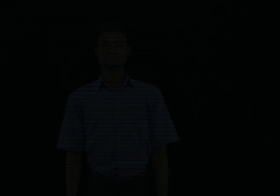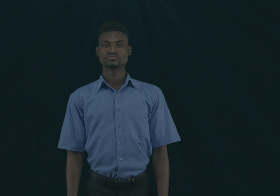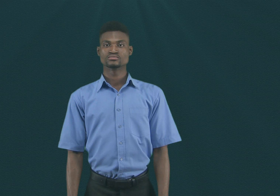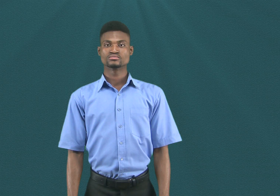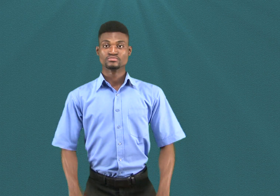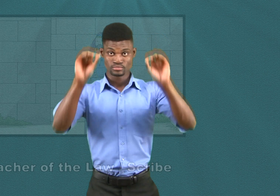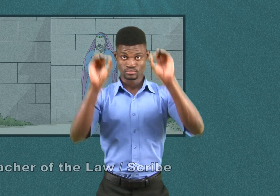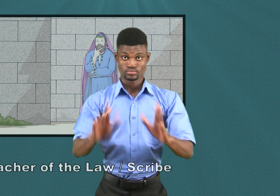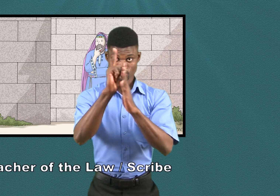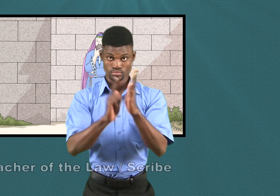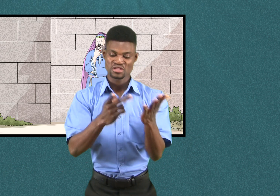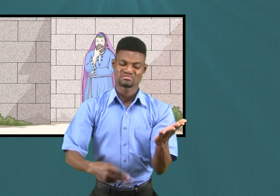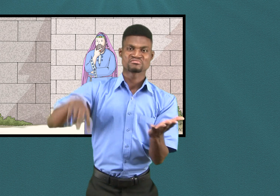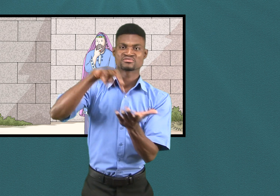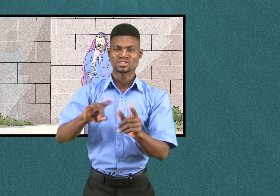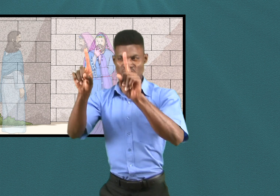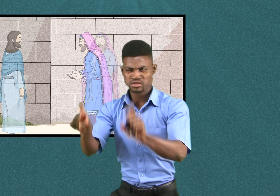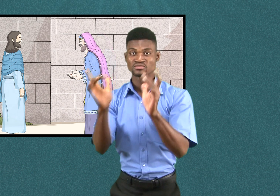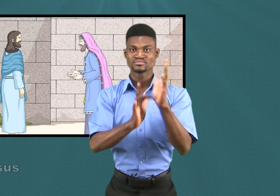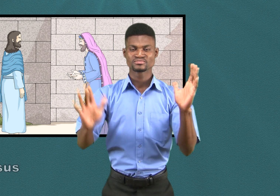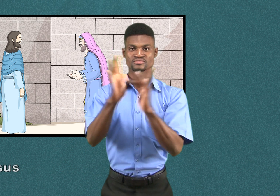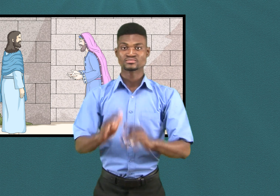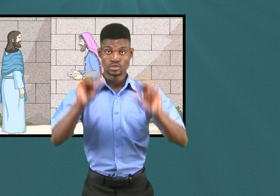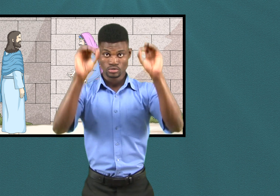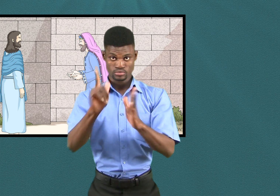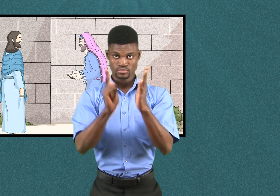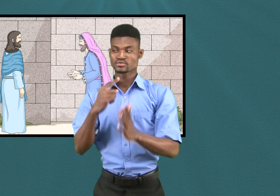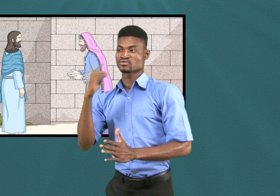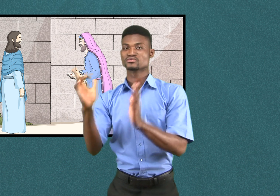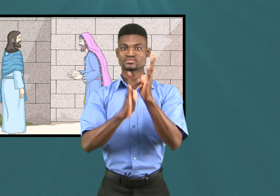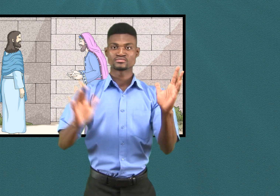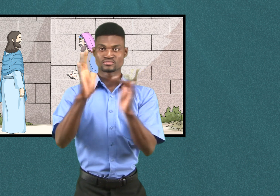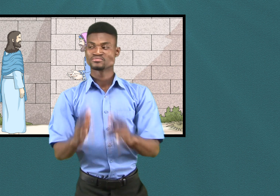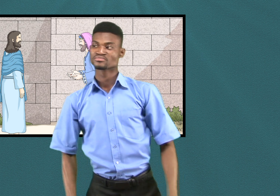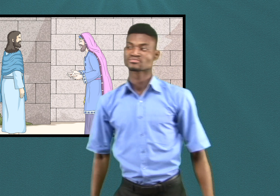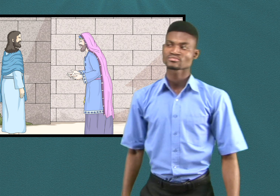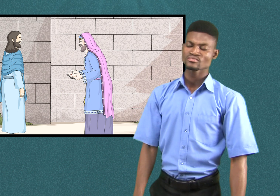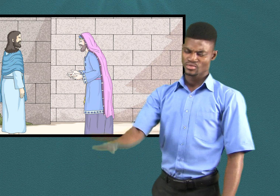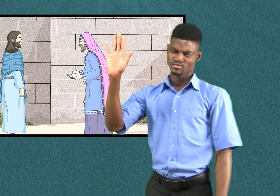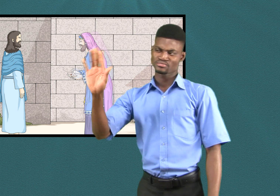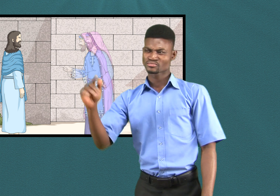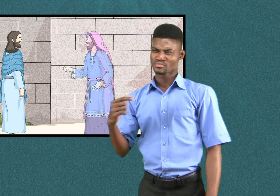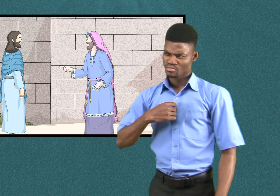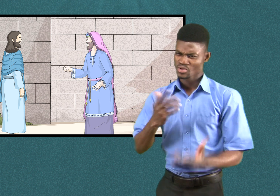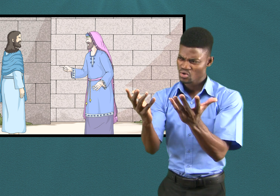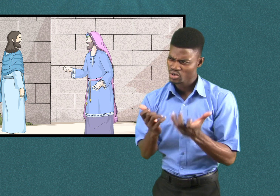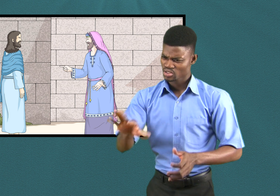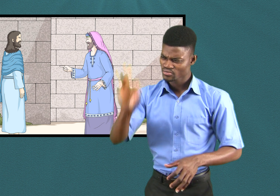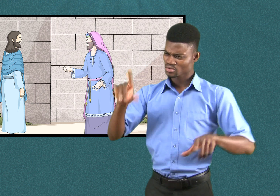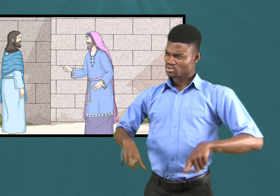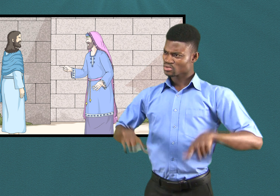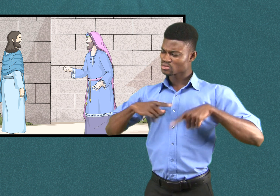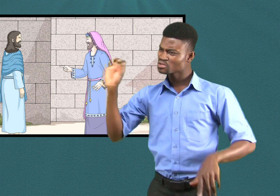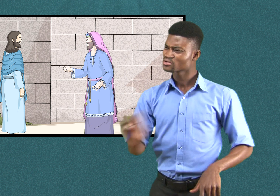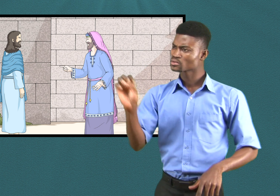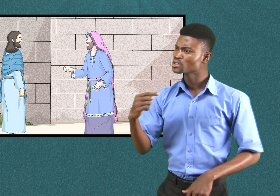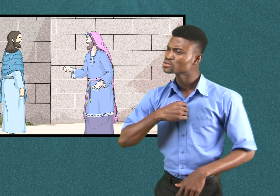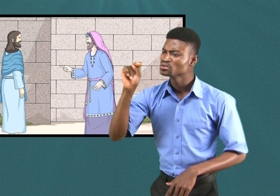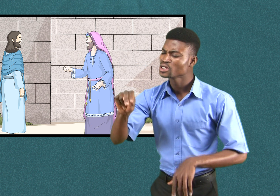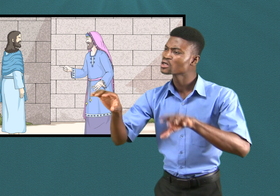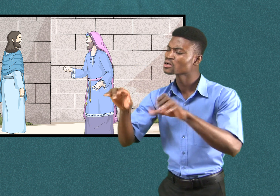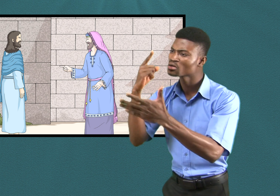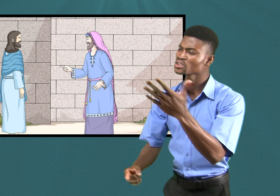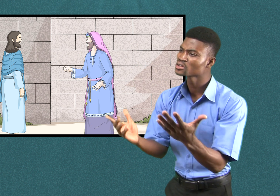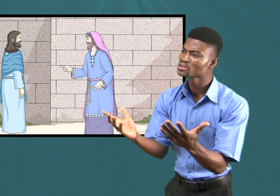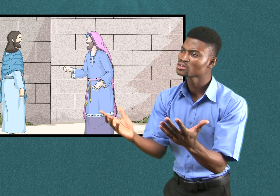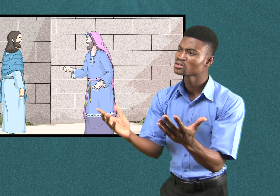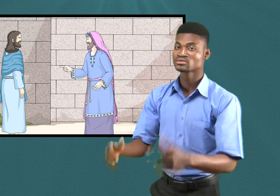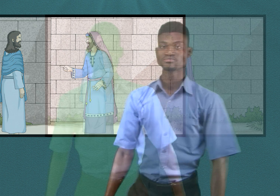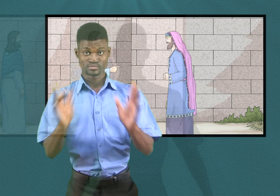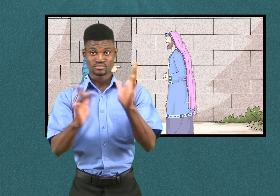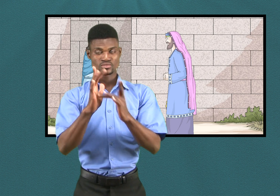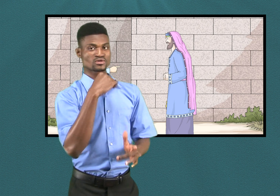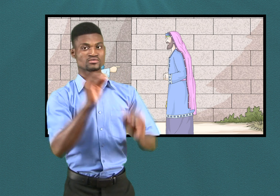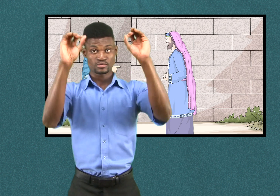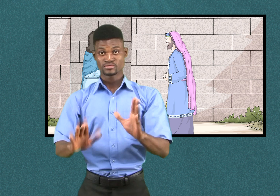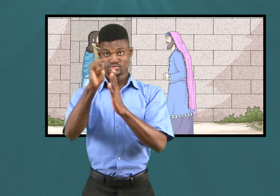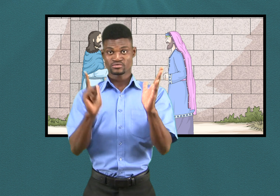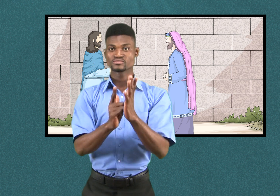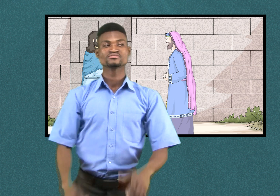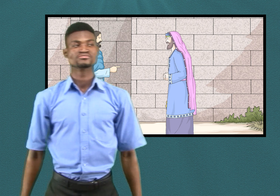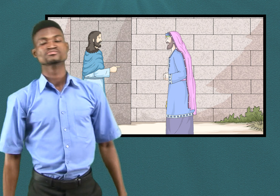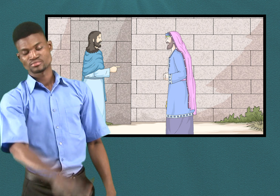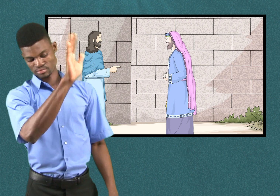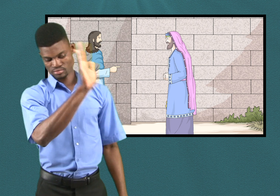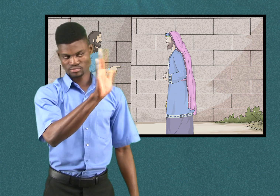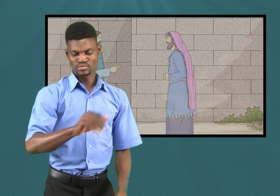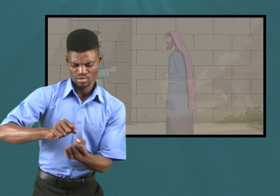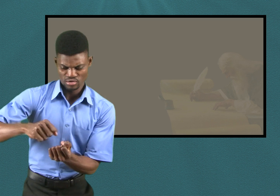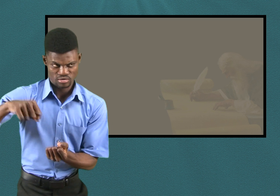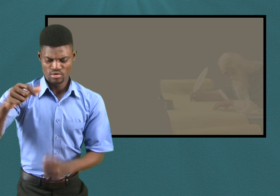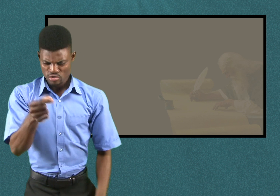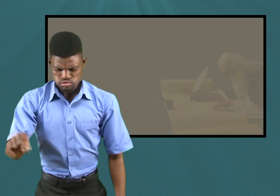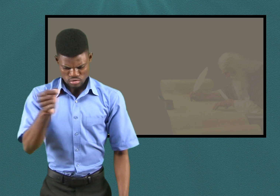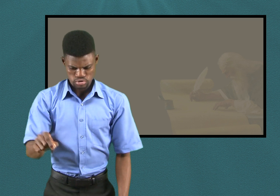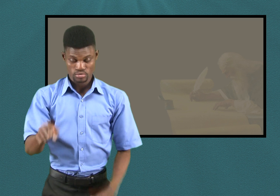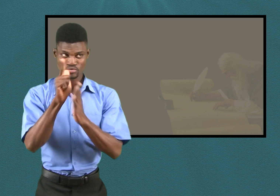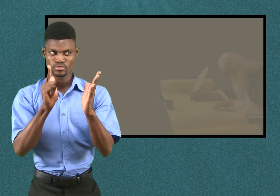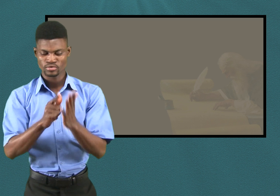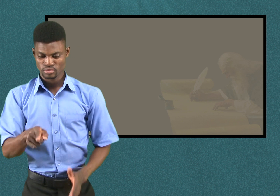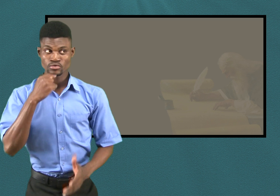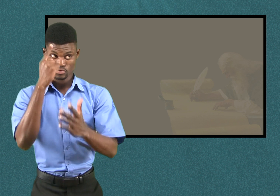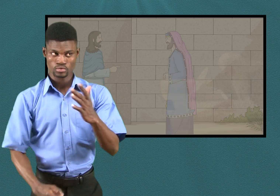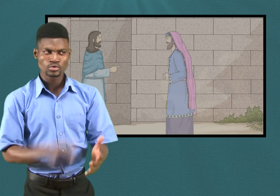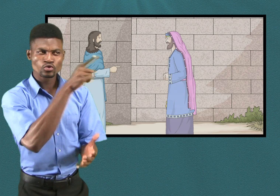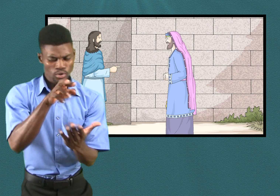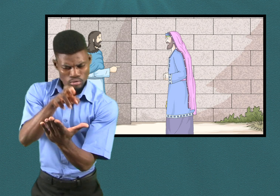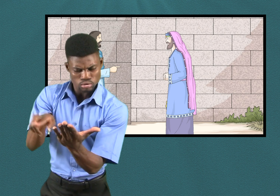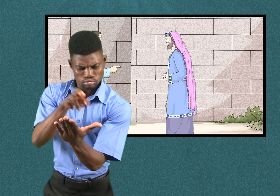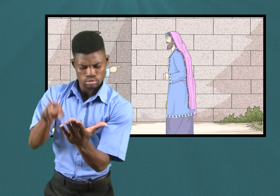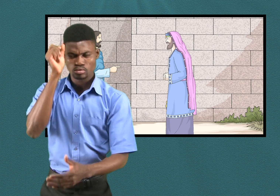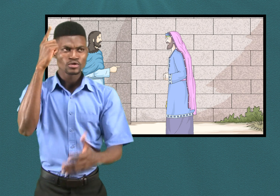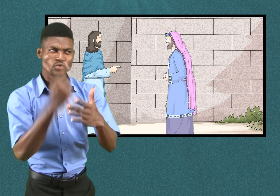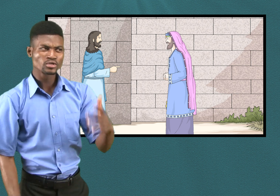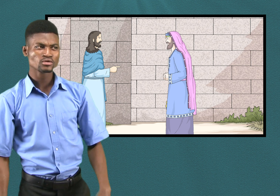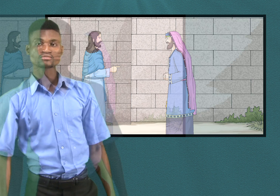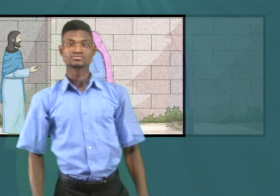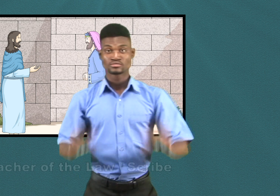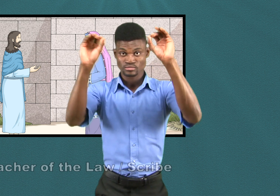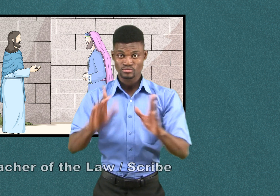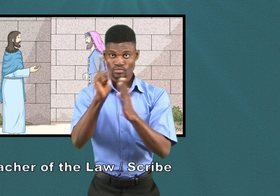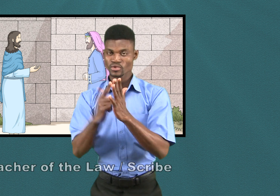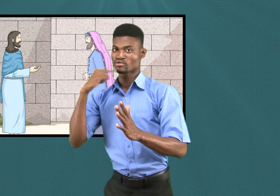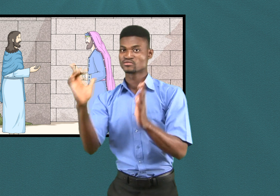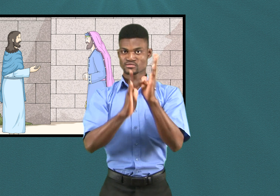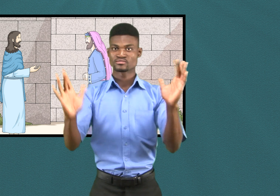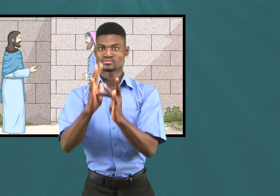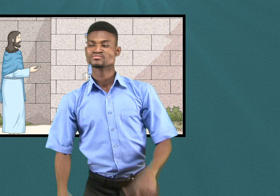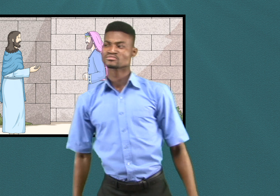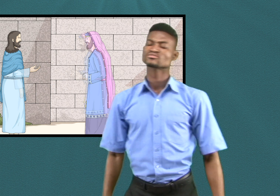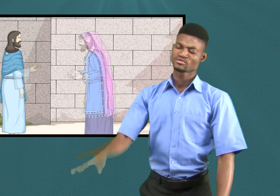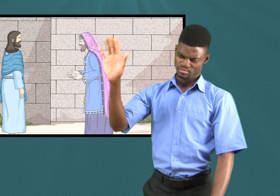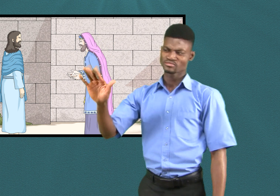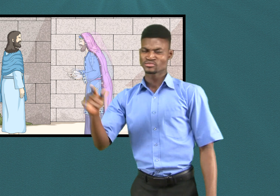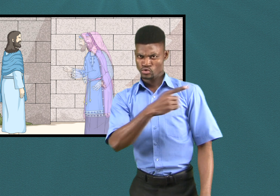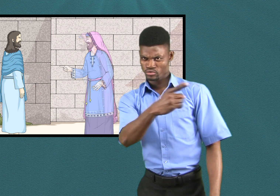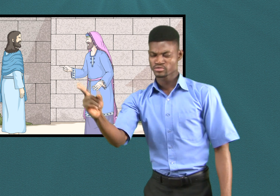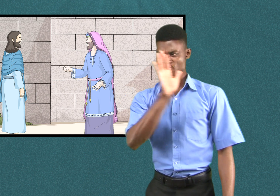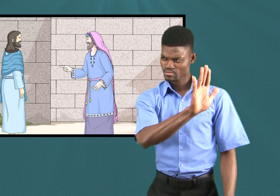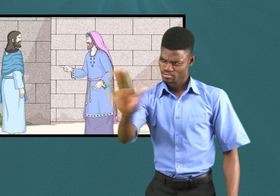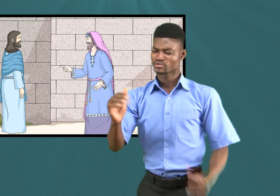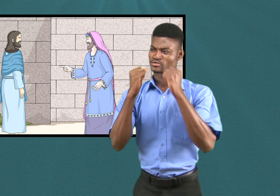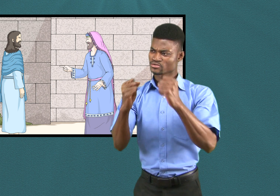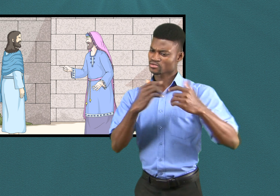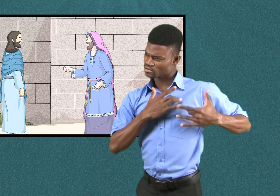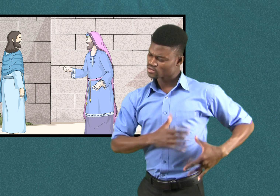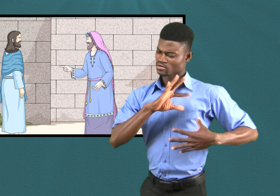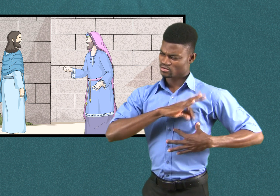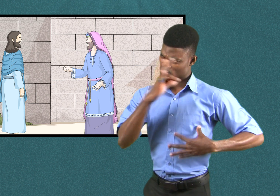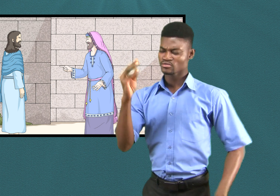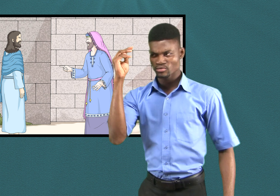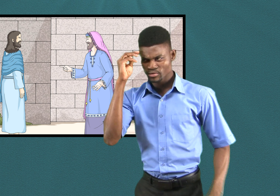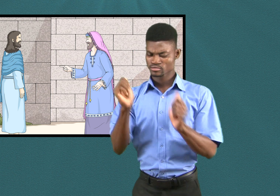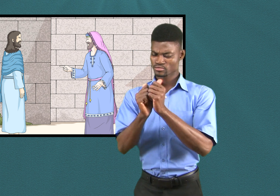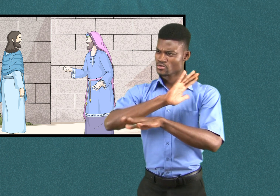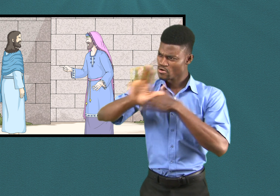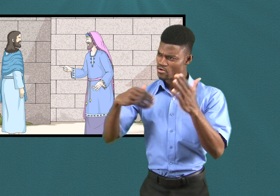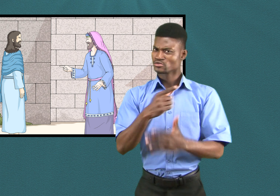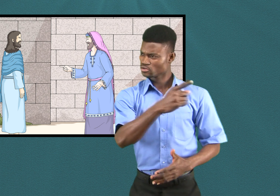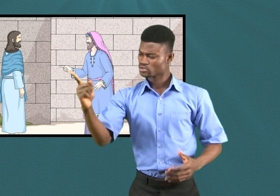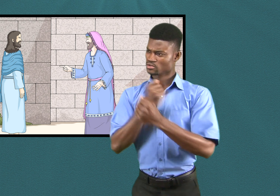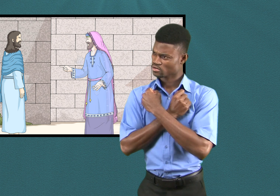One day an expert in the law stood up to test Him. “Teacher,” he asked, “what must I do to inherit eternal life?” “What is written in the Law?” Jesus replied. “How do you read it?”